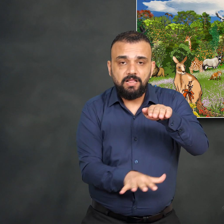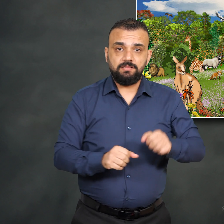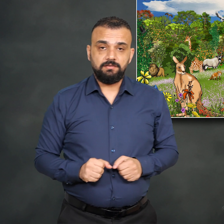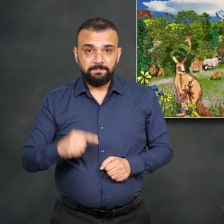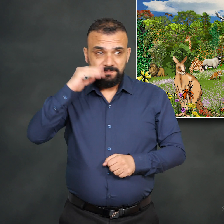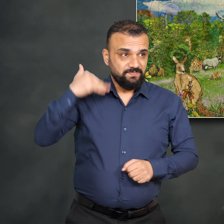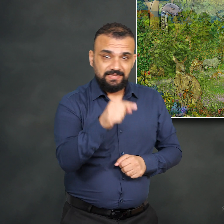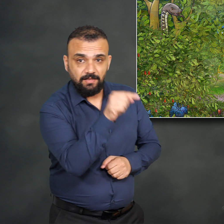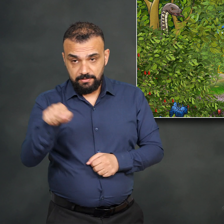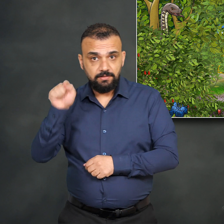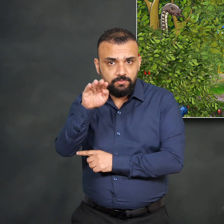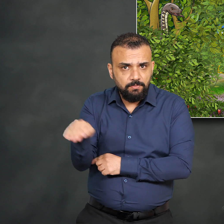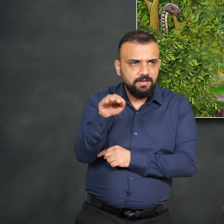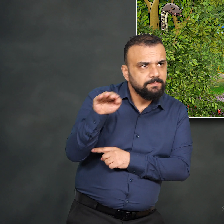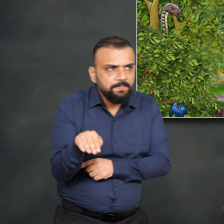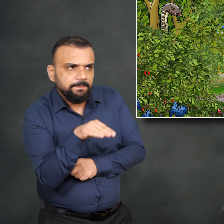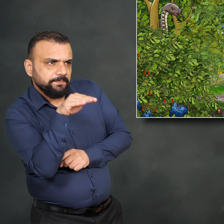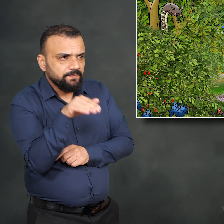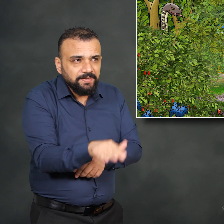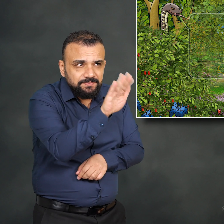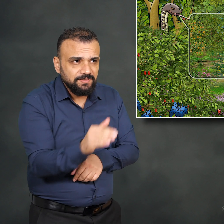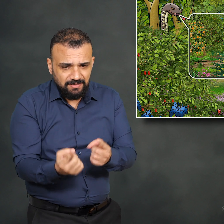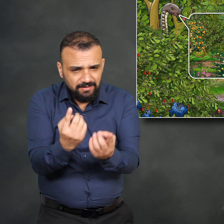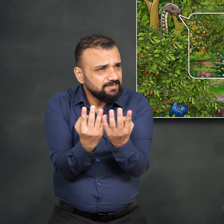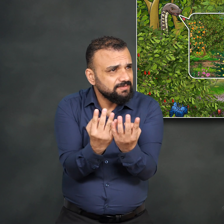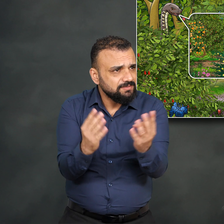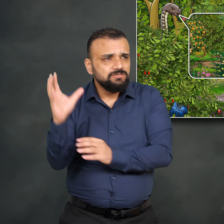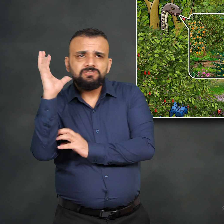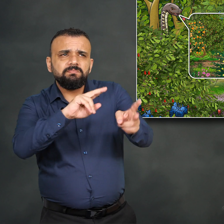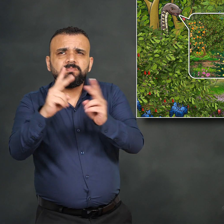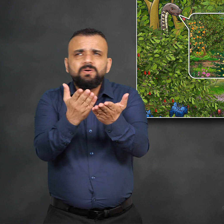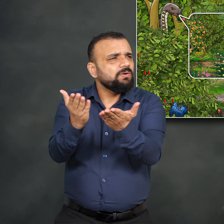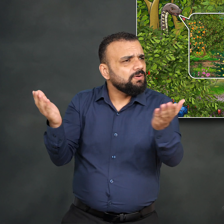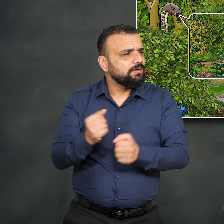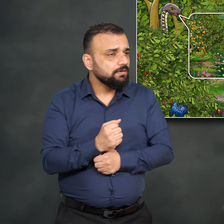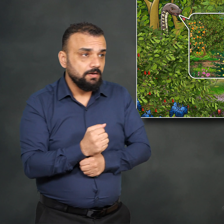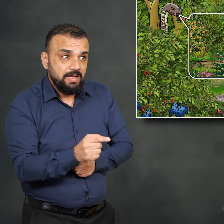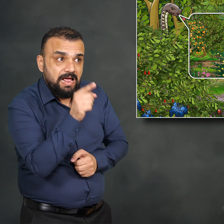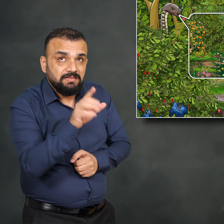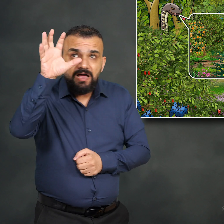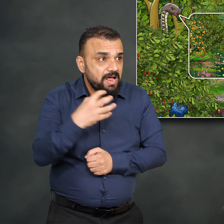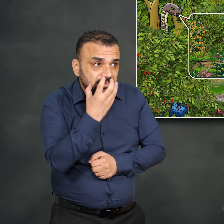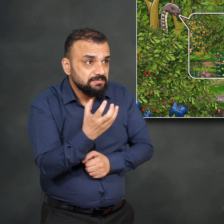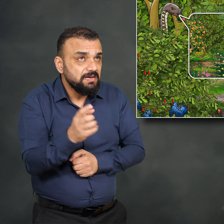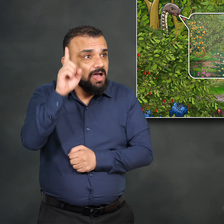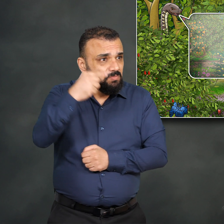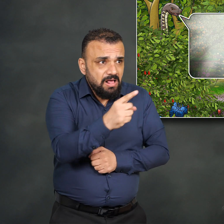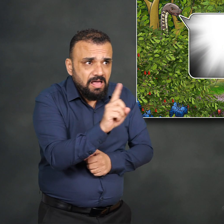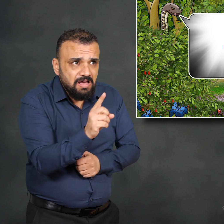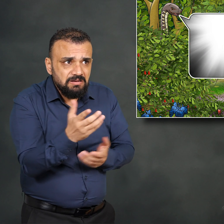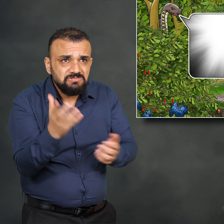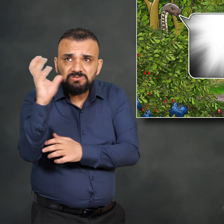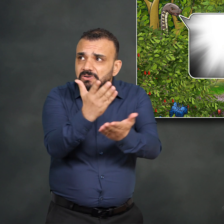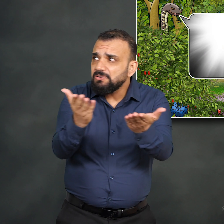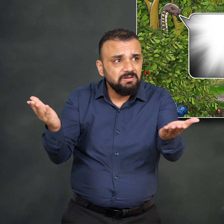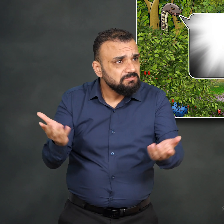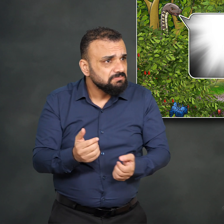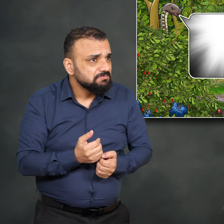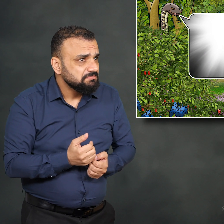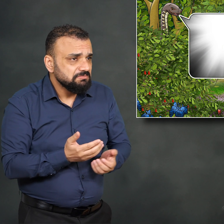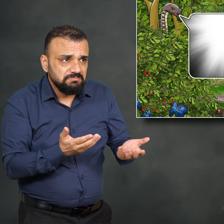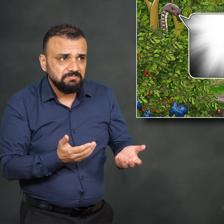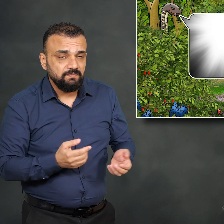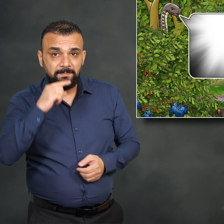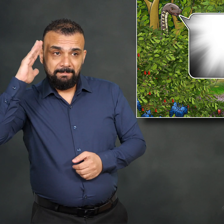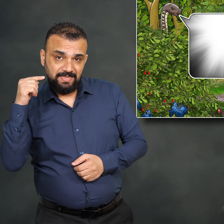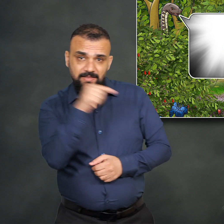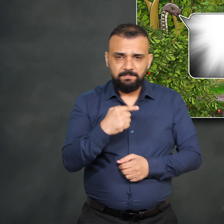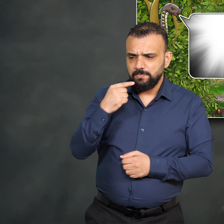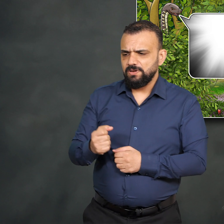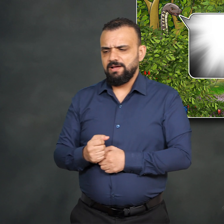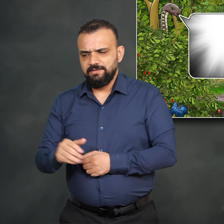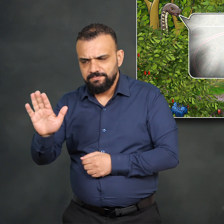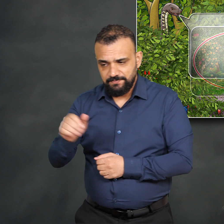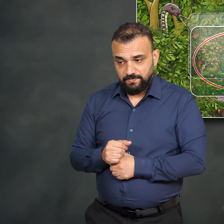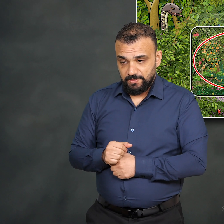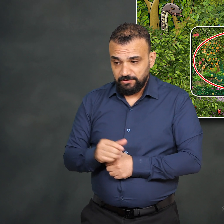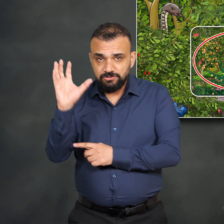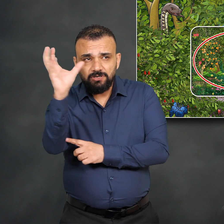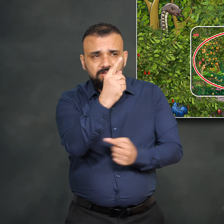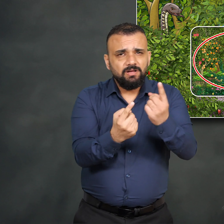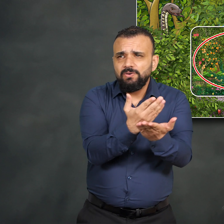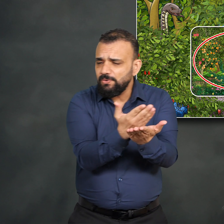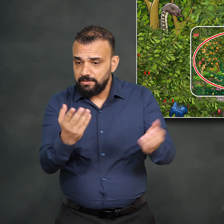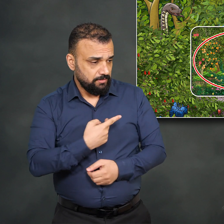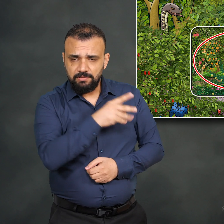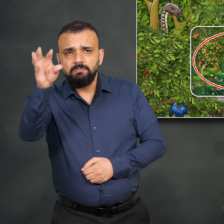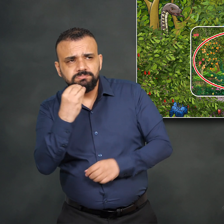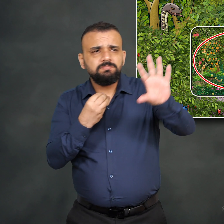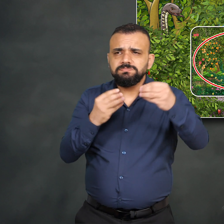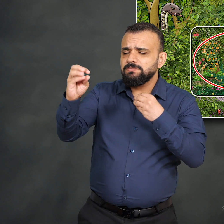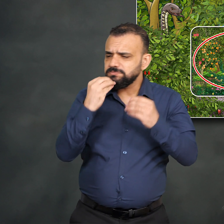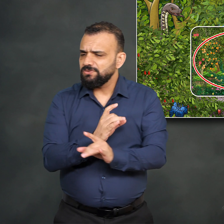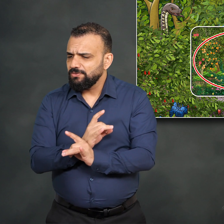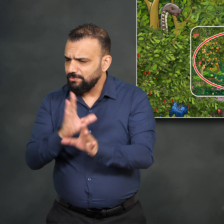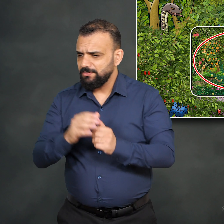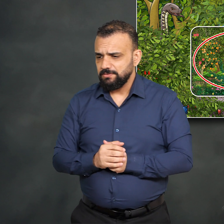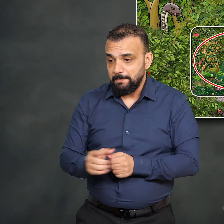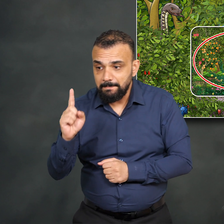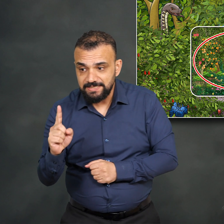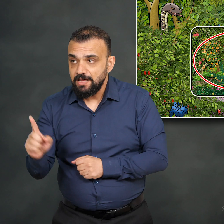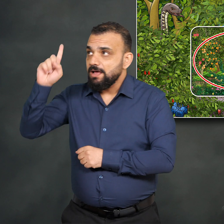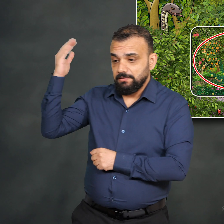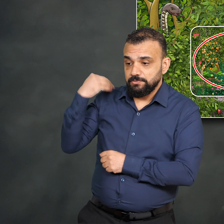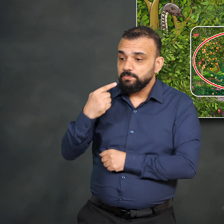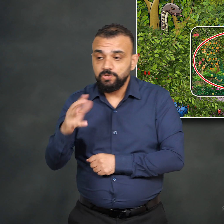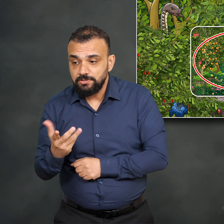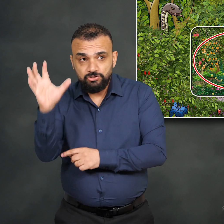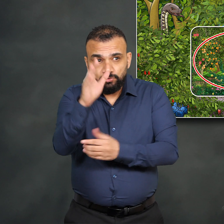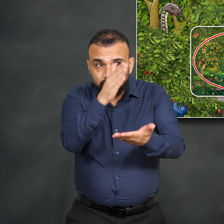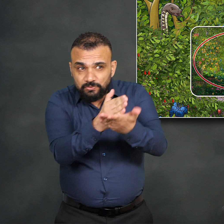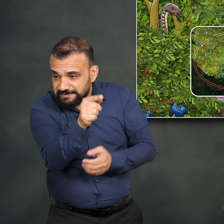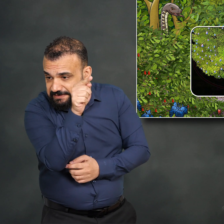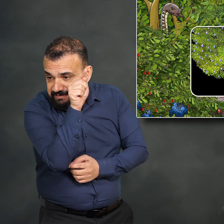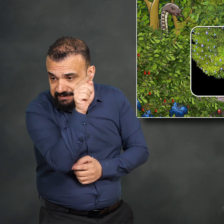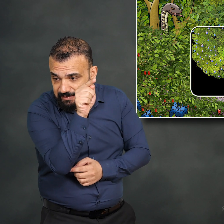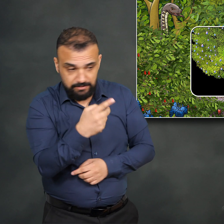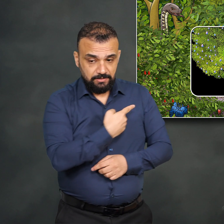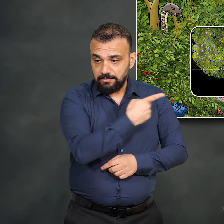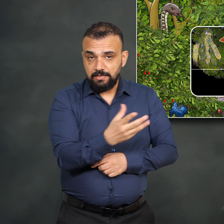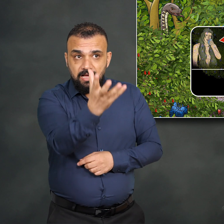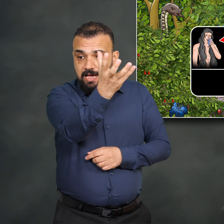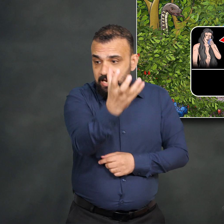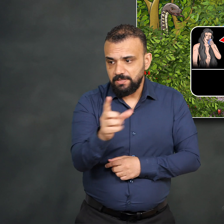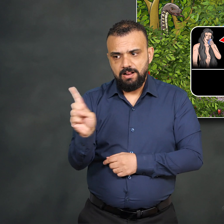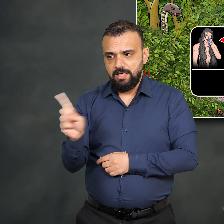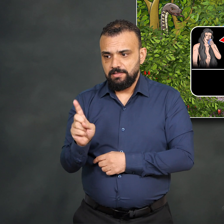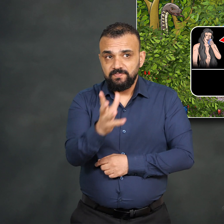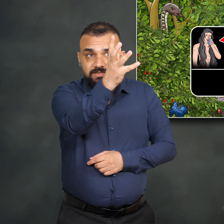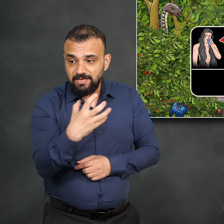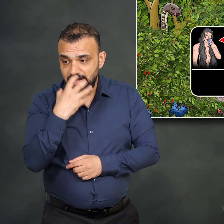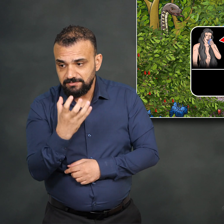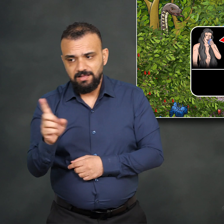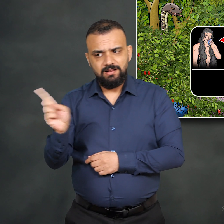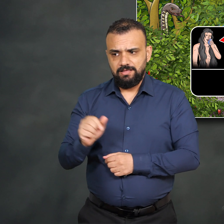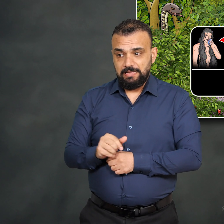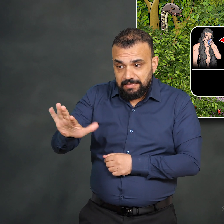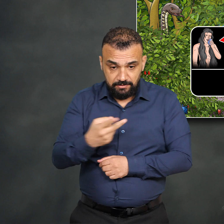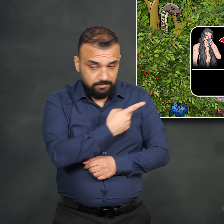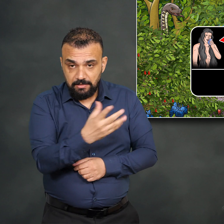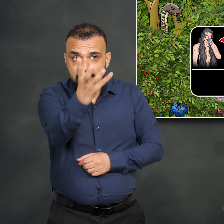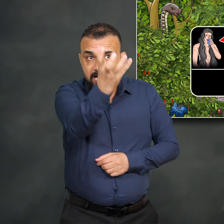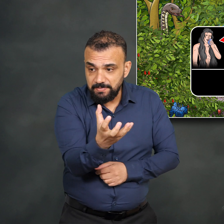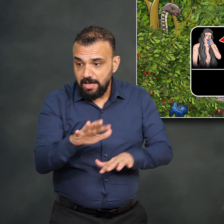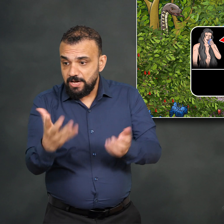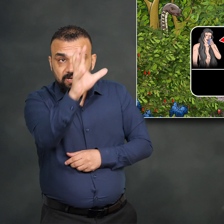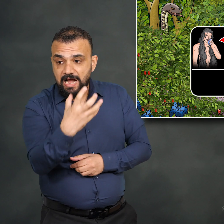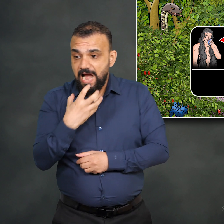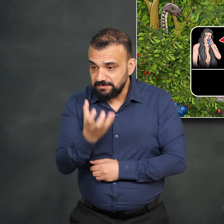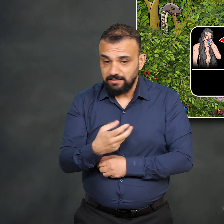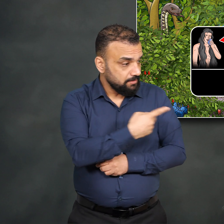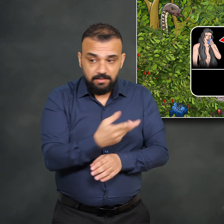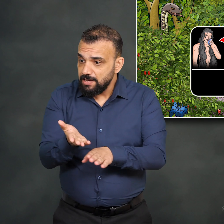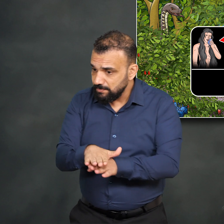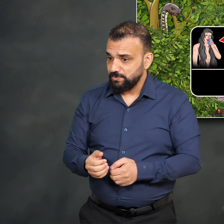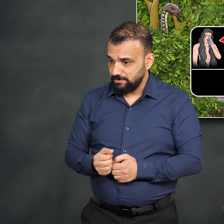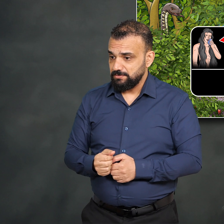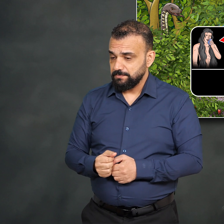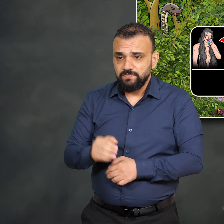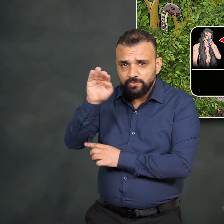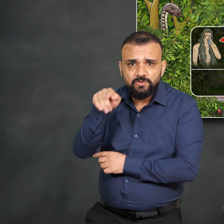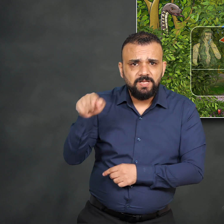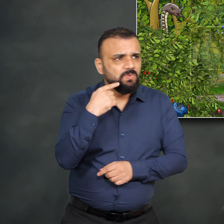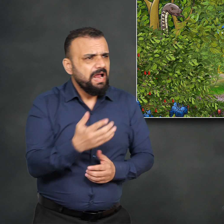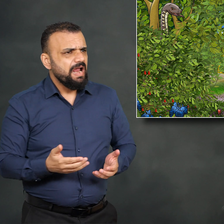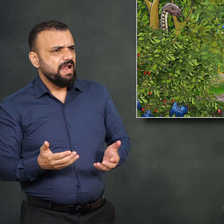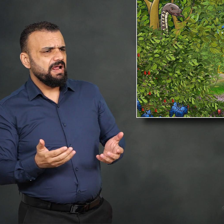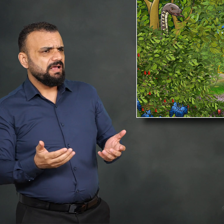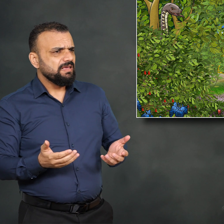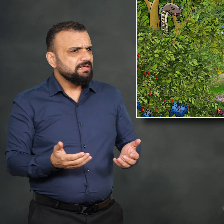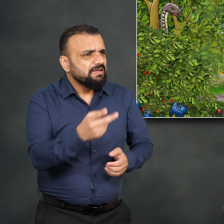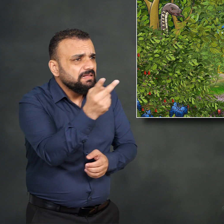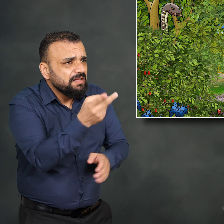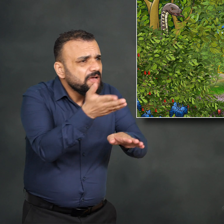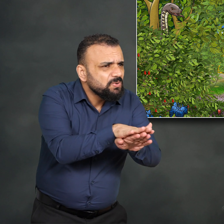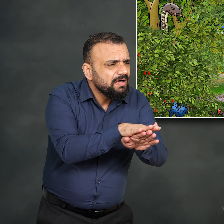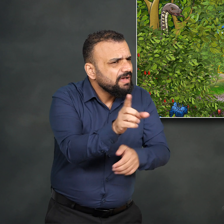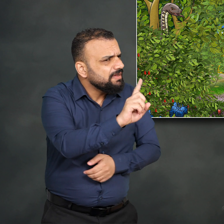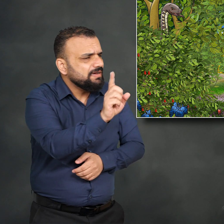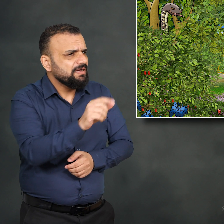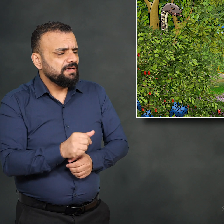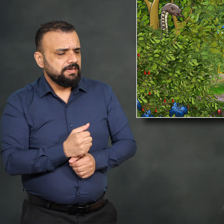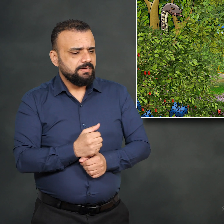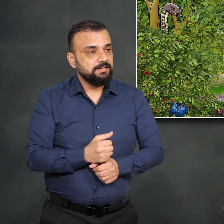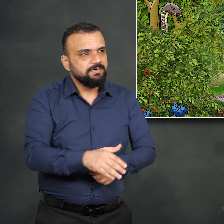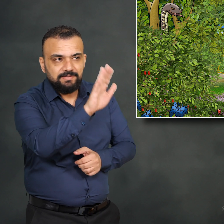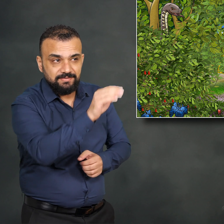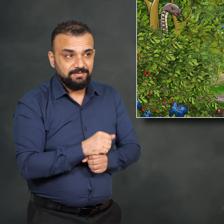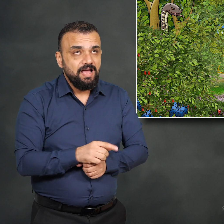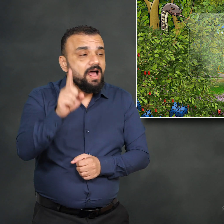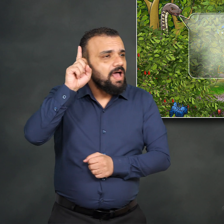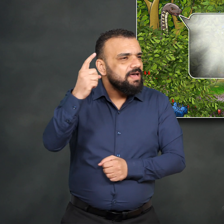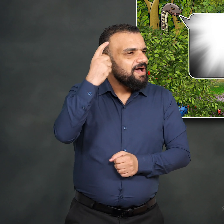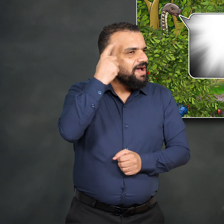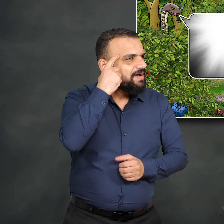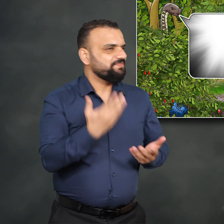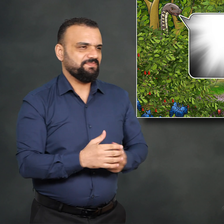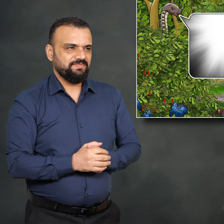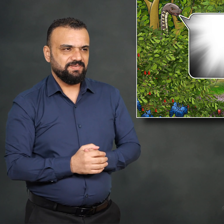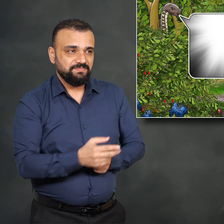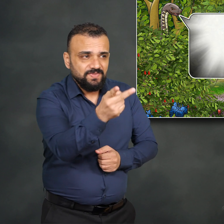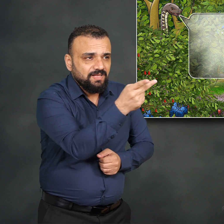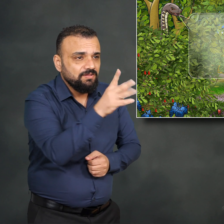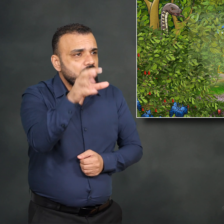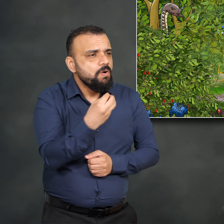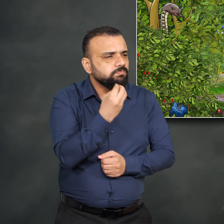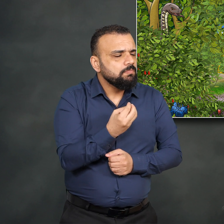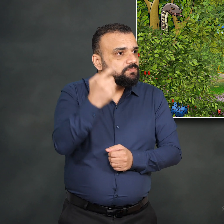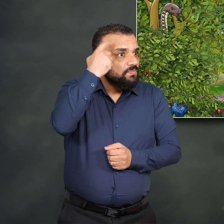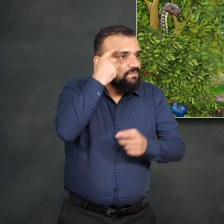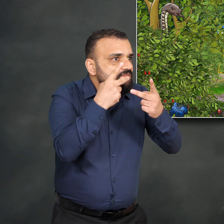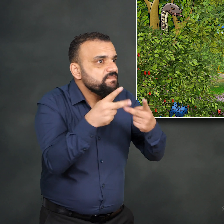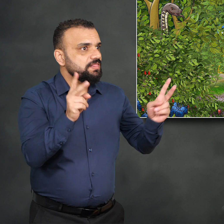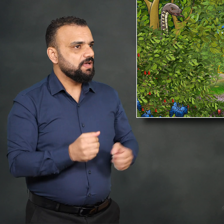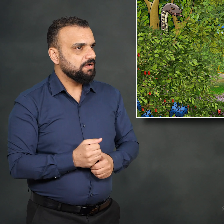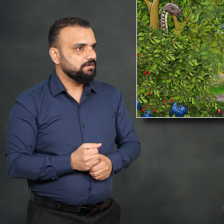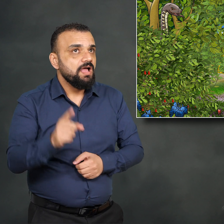And he said to the woman, “Did God really say, ‘You must not eat from any tree in the garden?’” The woman answered the serpent, “We may eat the fruit of the trees of the garden, but about the fruit of the tree in the middle of the garden, God has said, ‘You must not eat of it or touch it, or you will die.’” “You will not surely die,” the serpent told her.